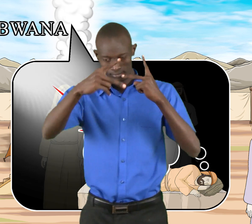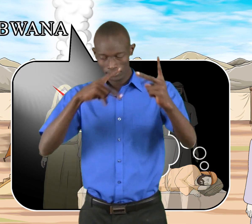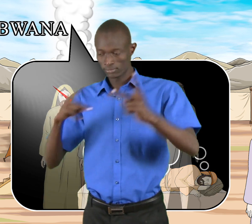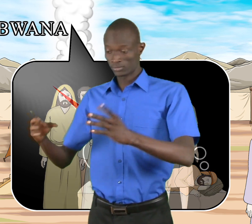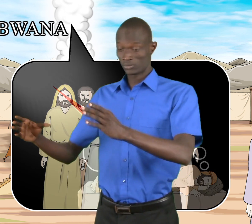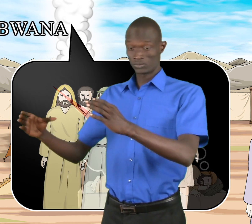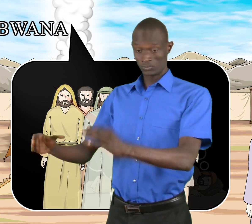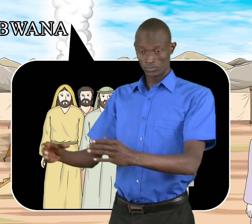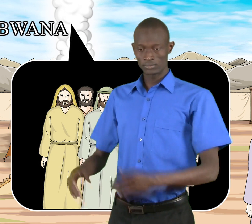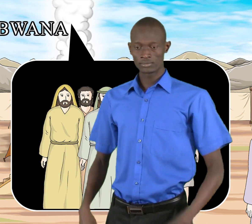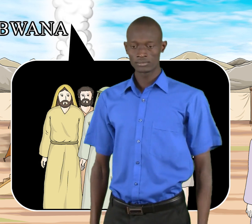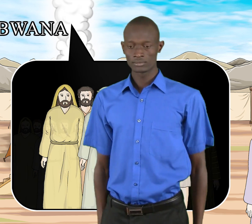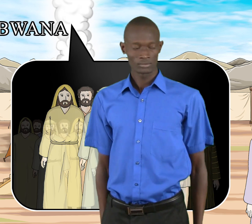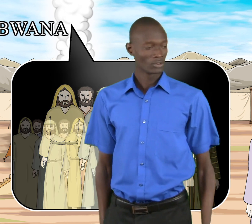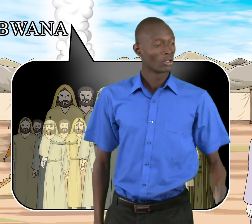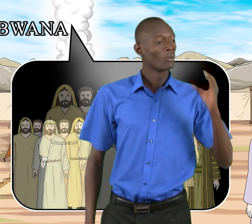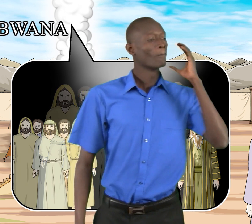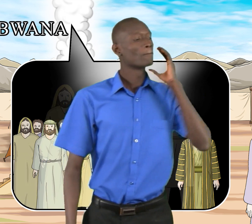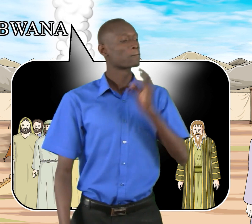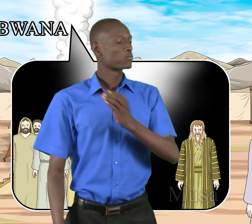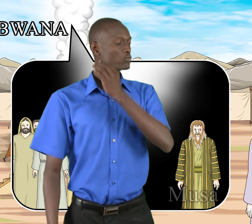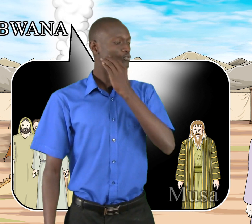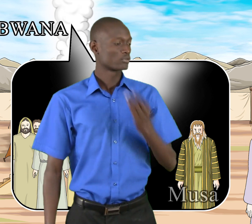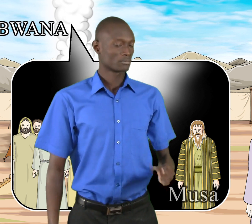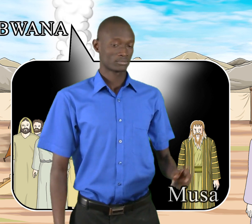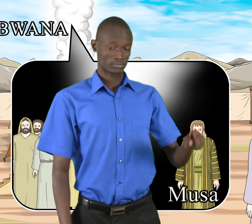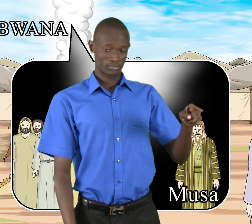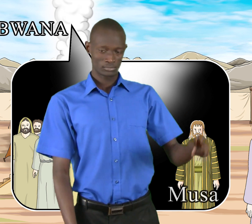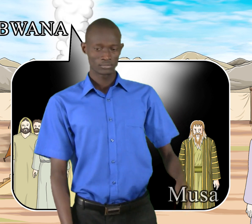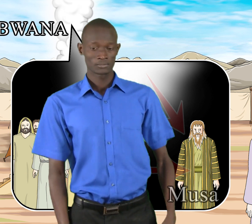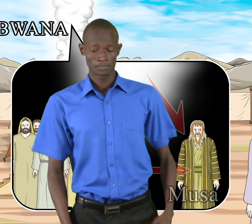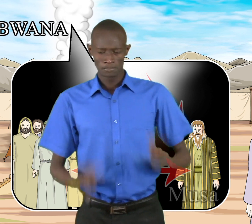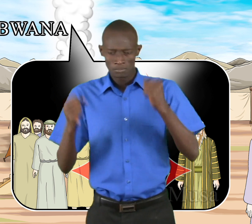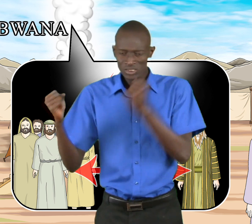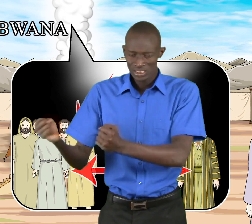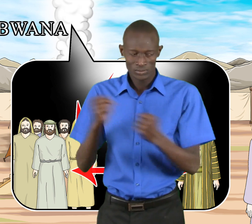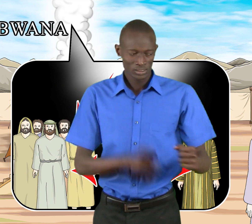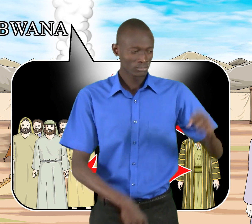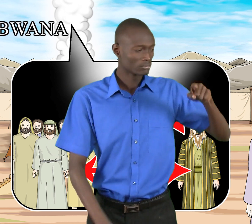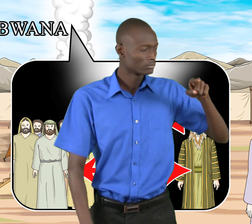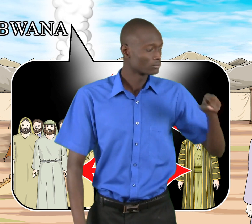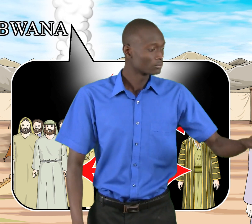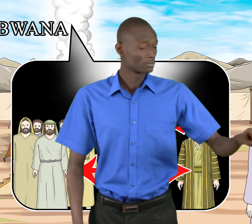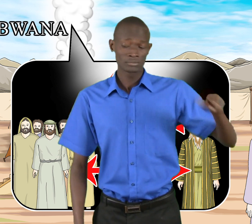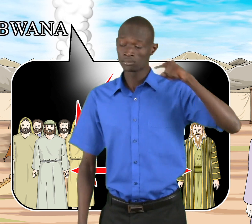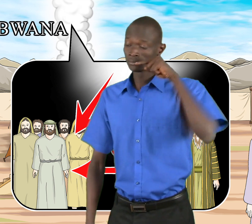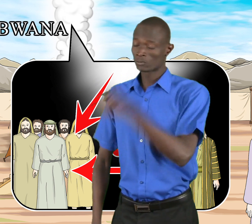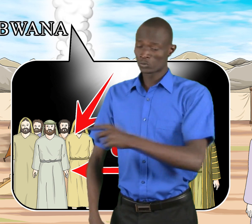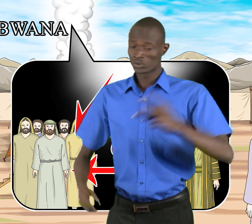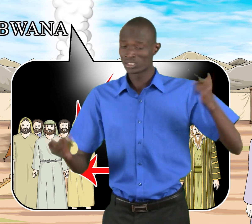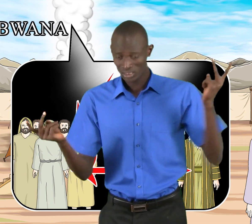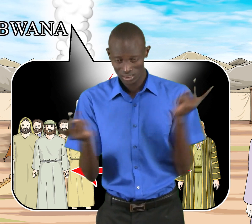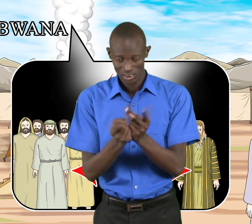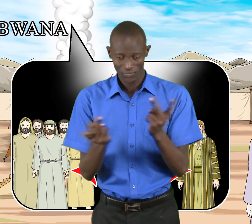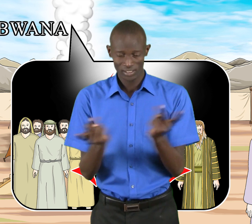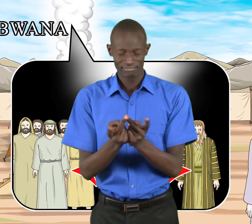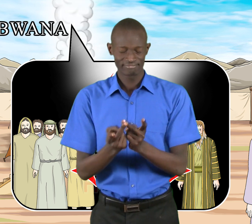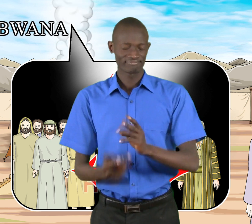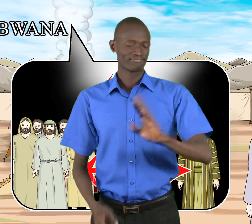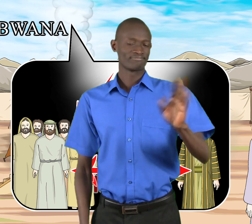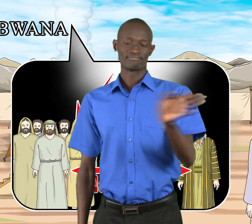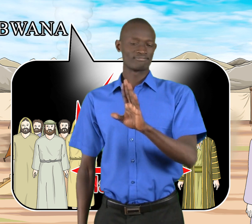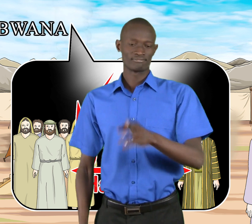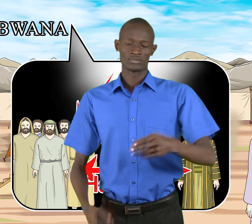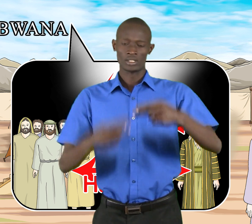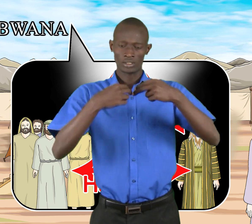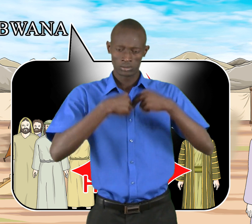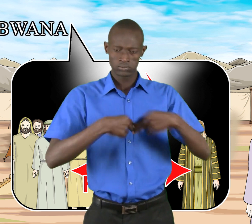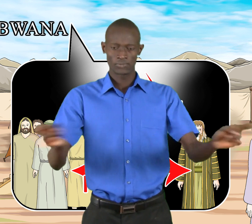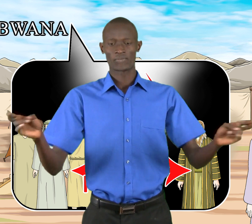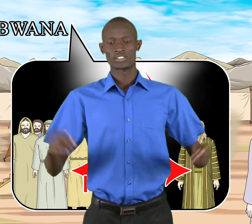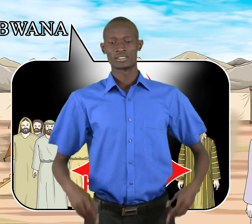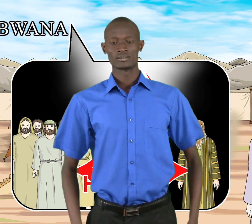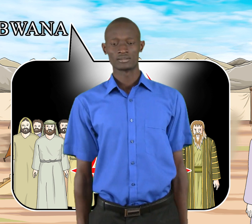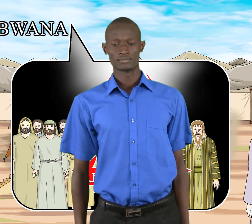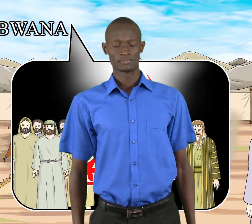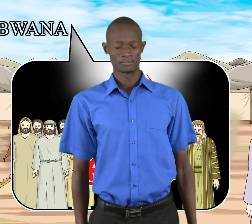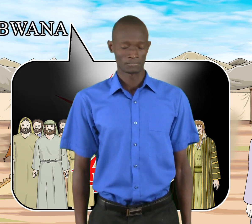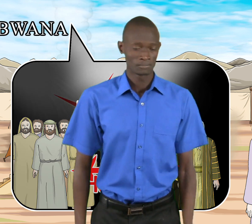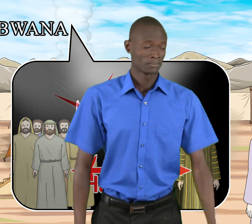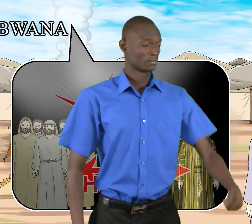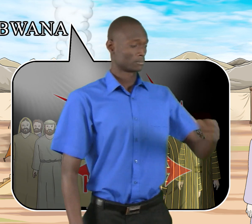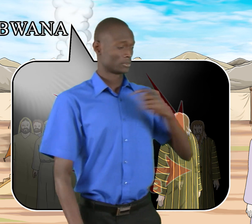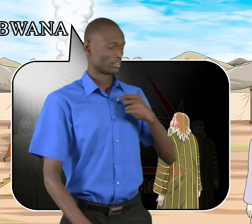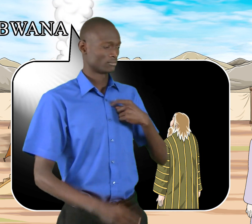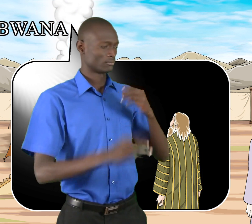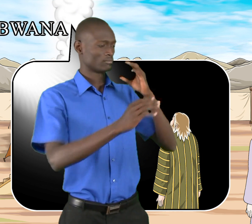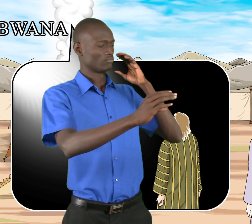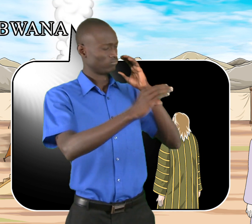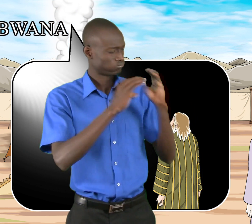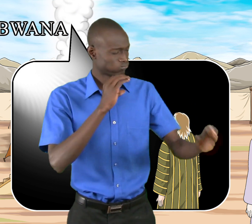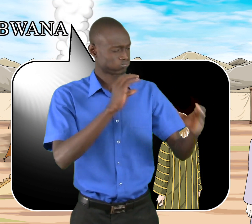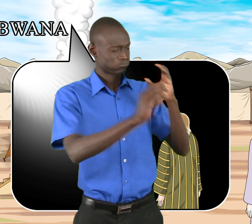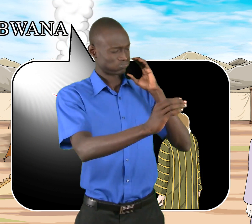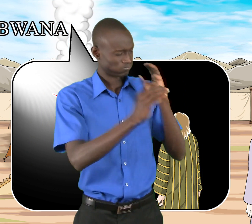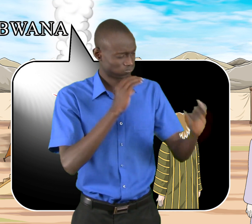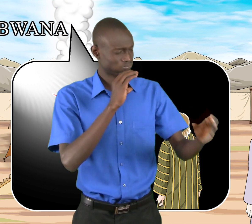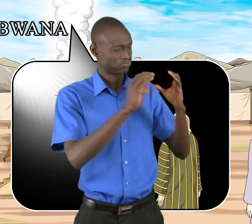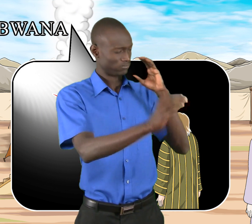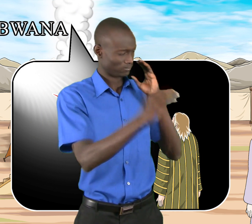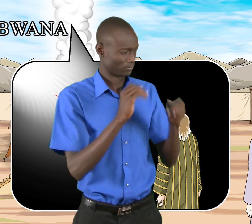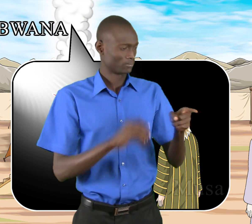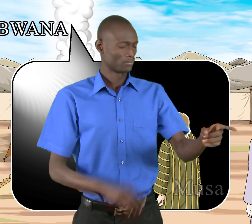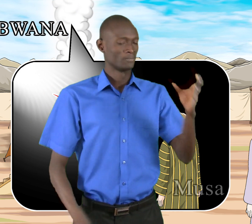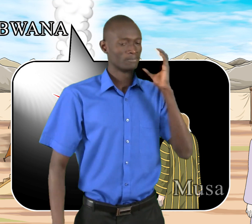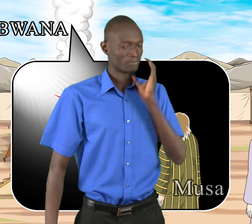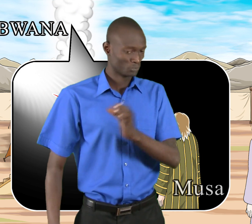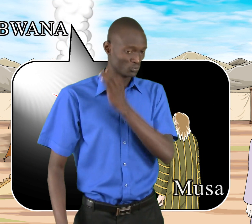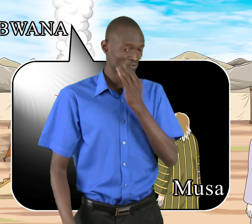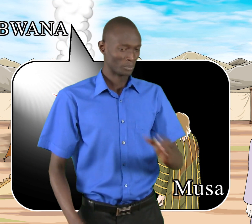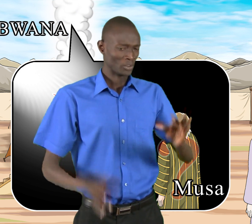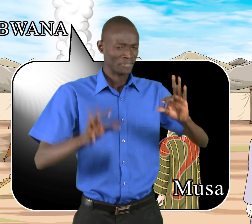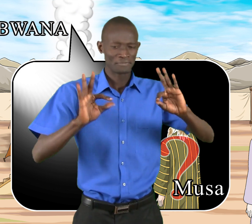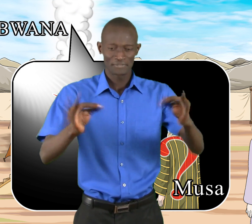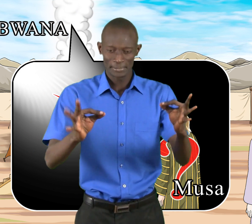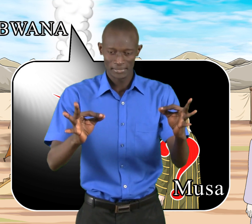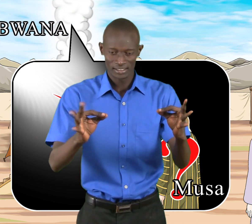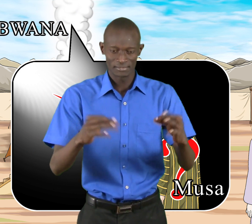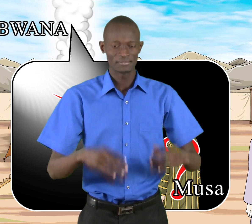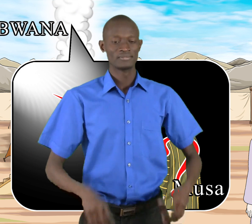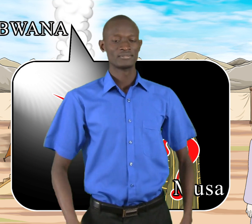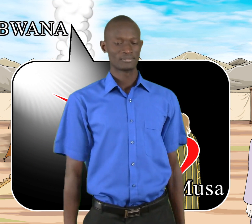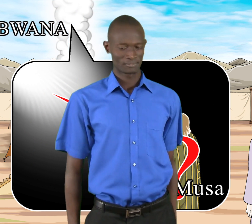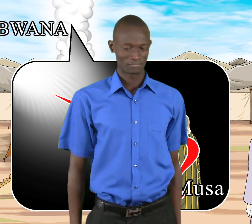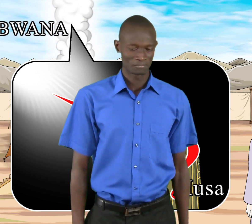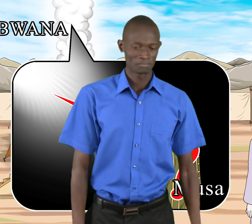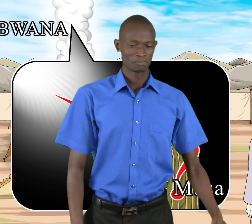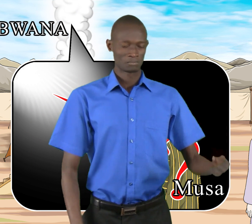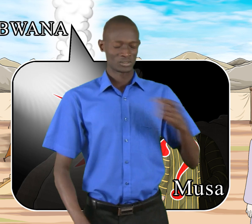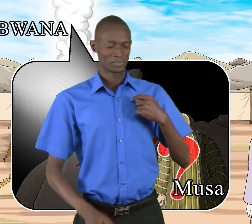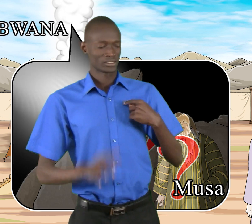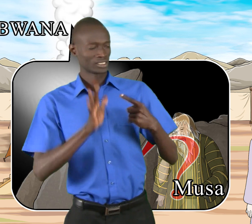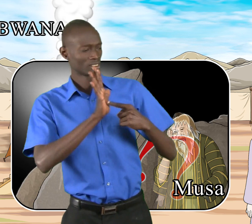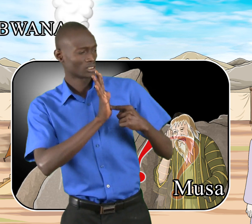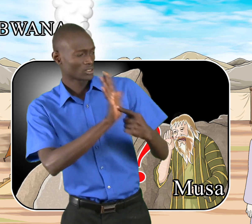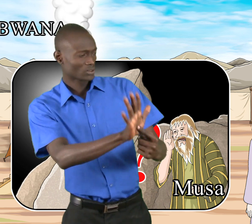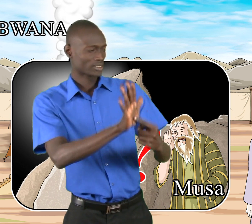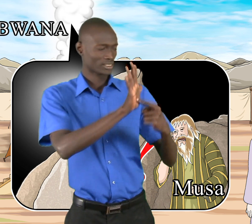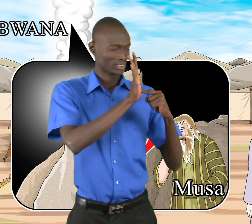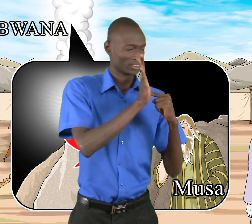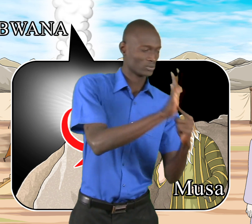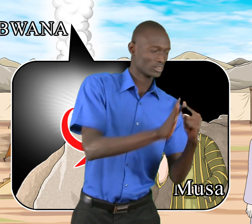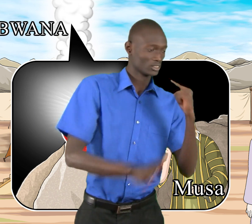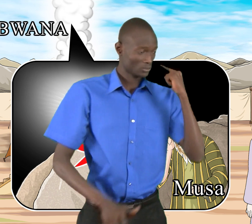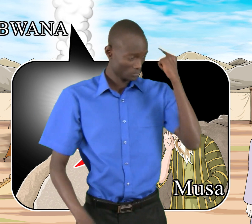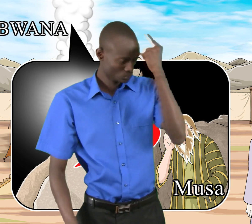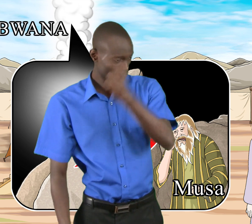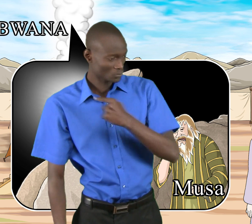But this is not so with My servant Moses;